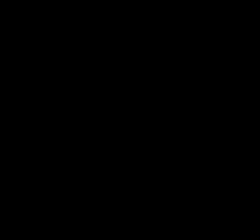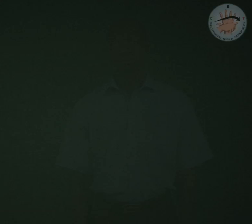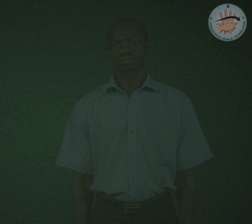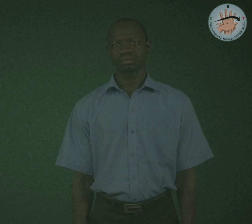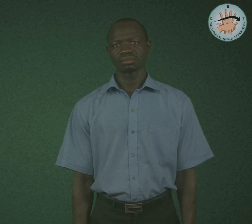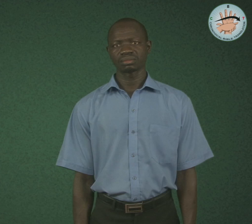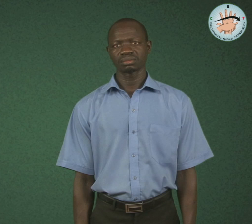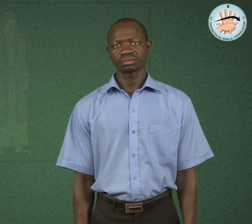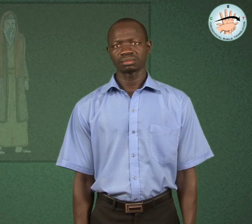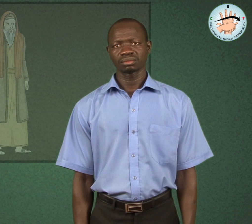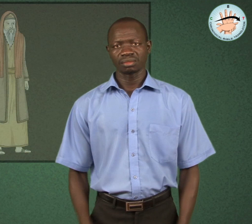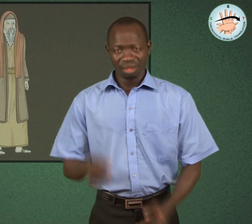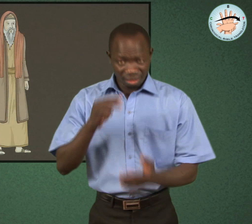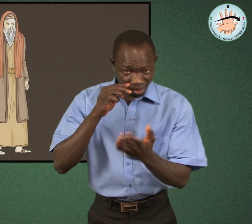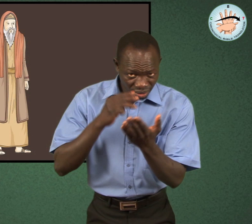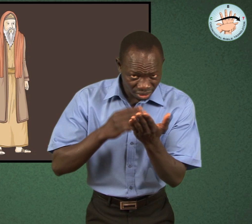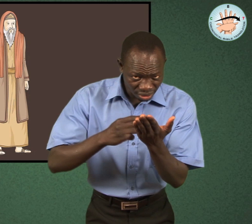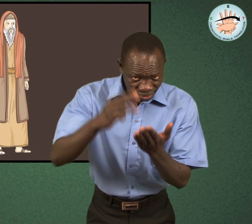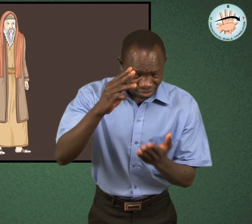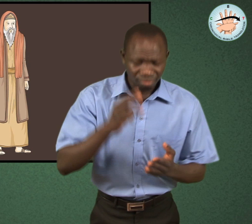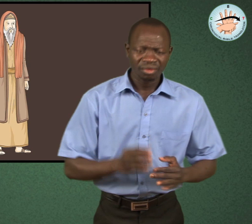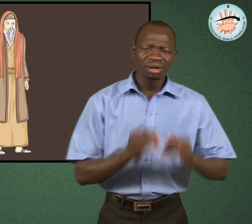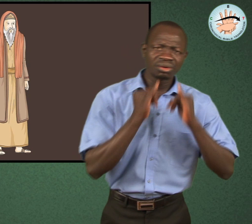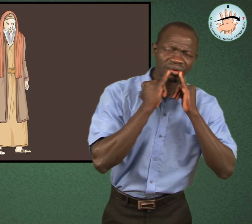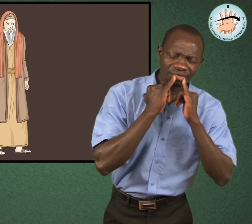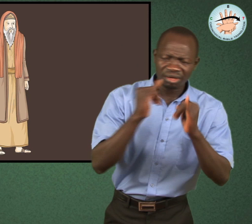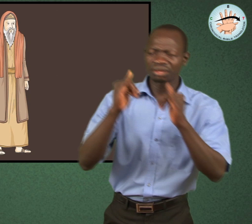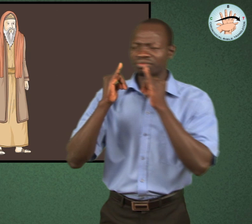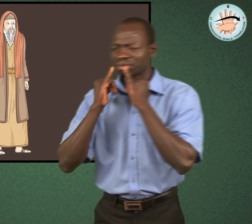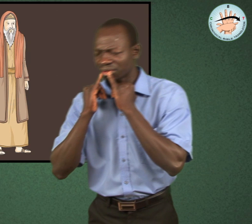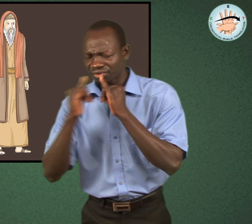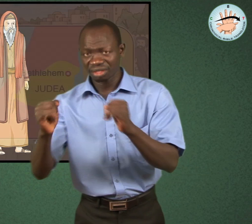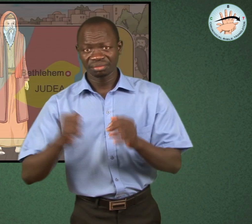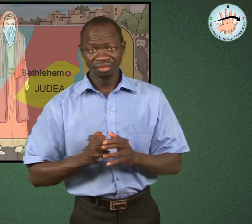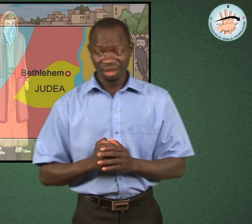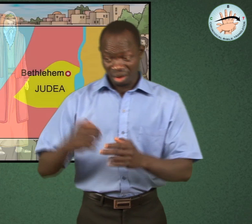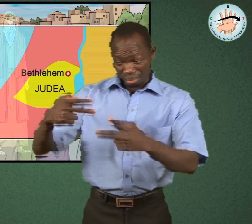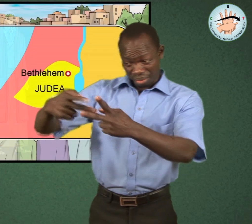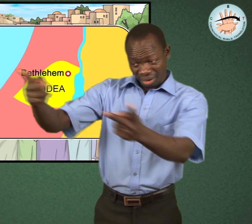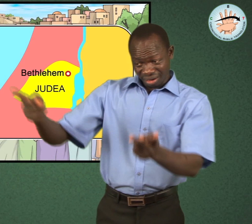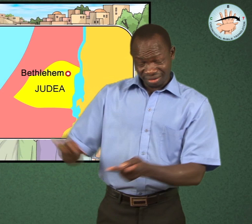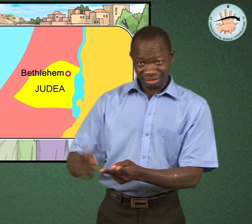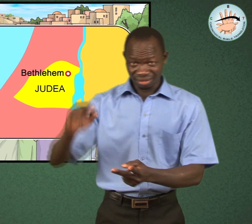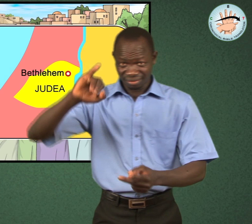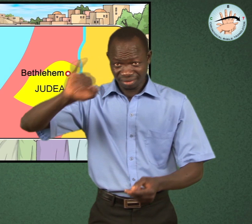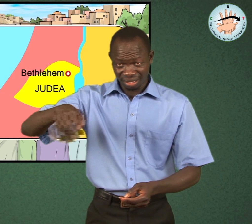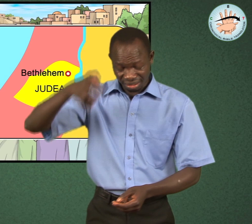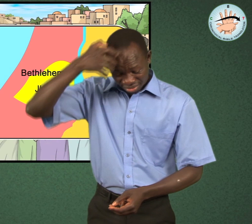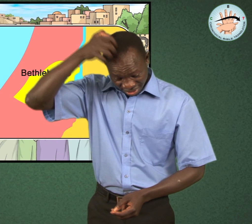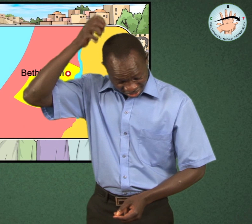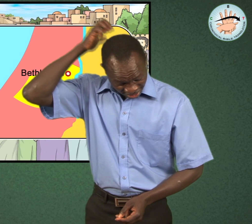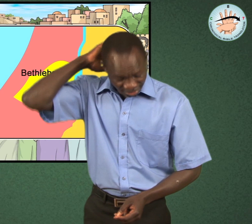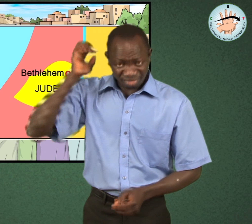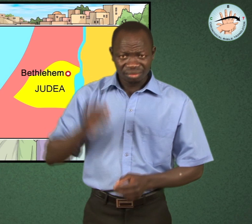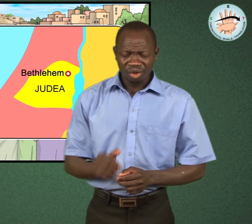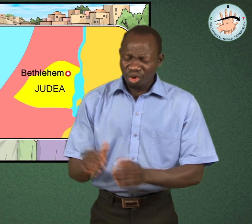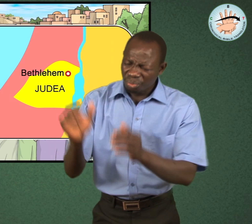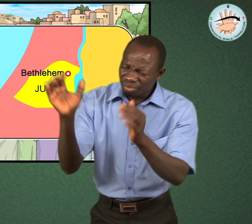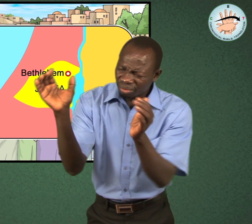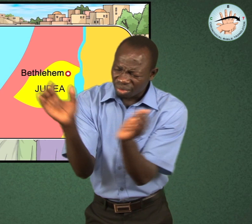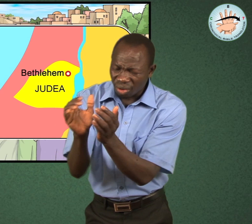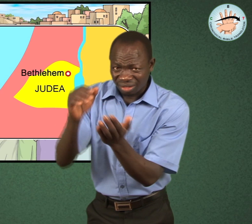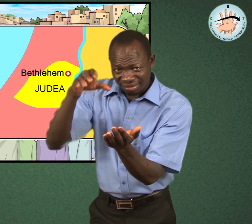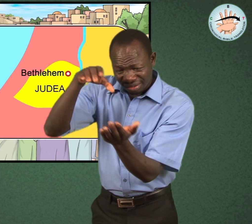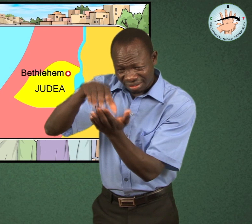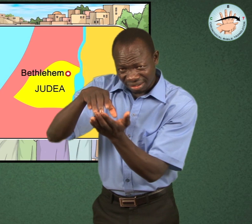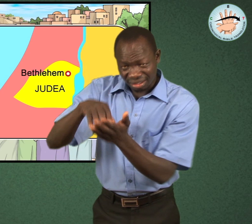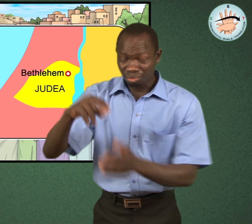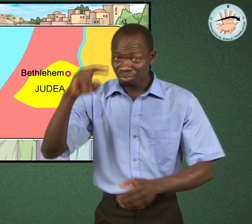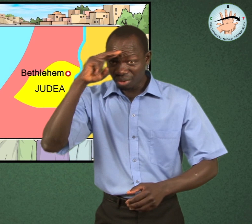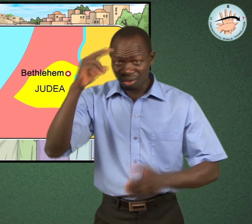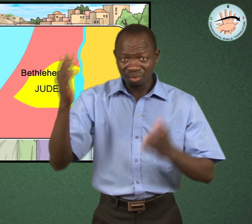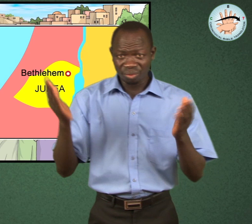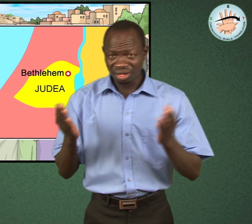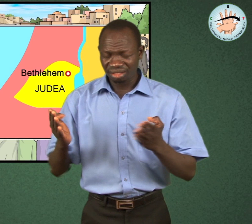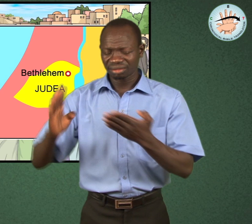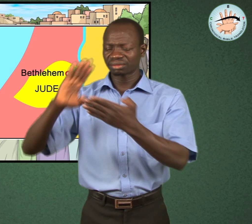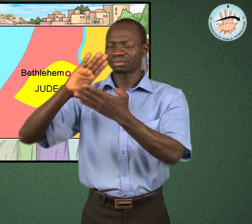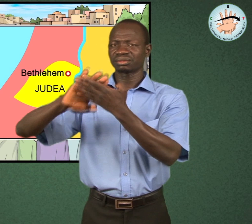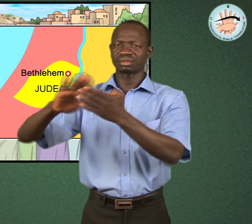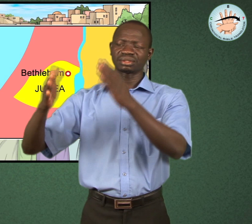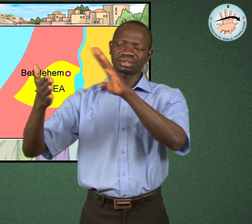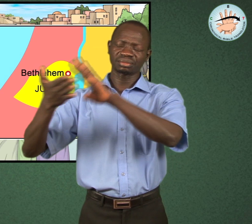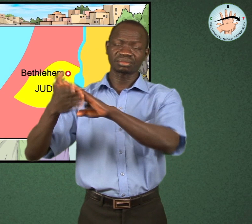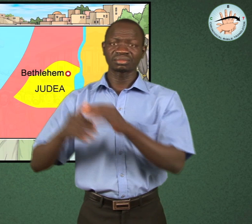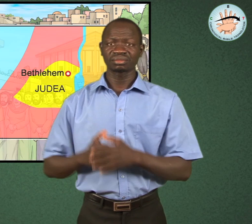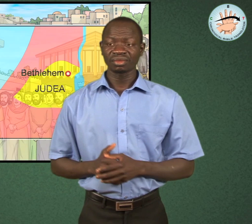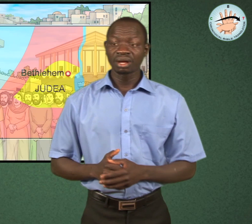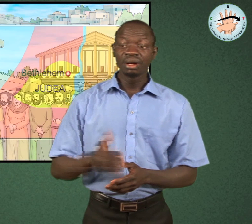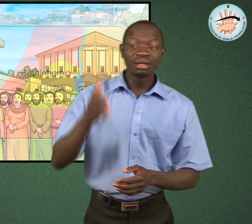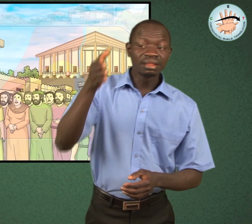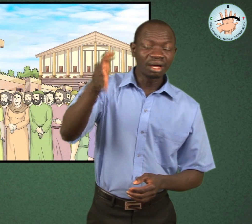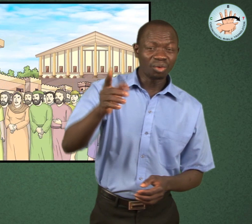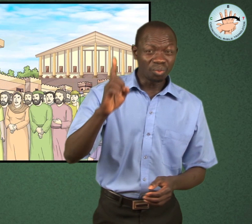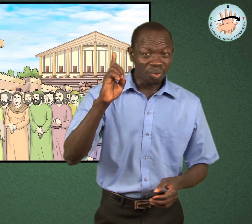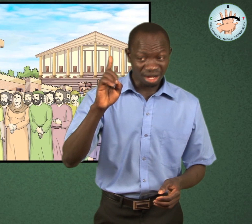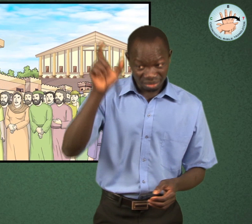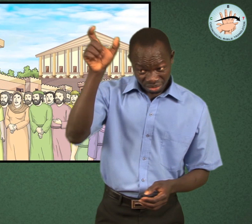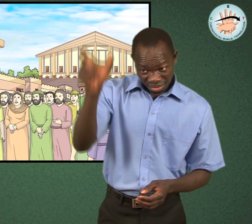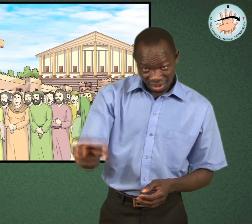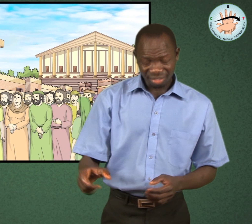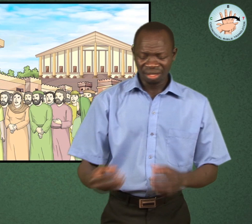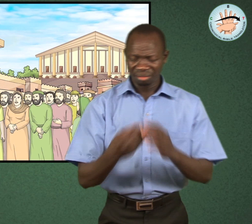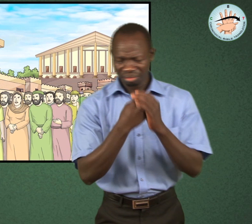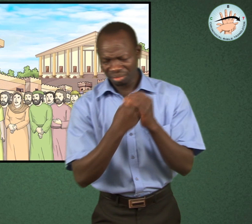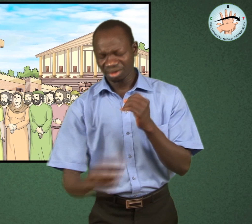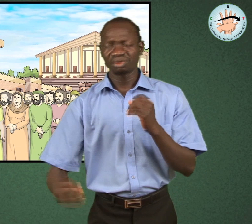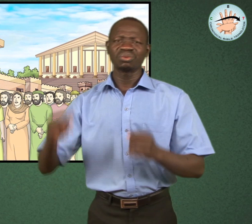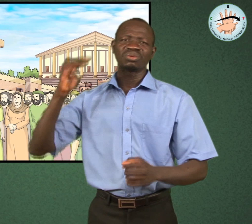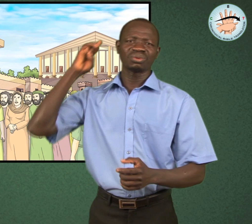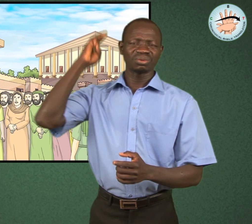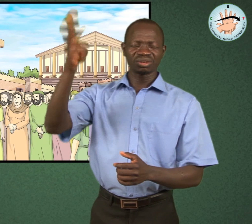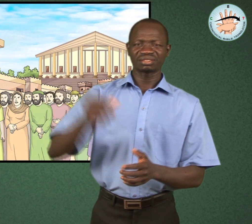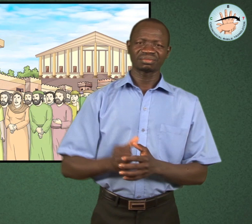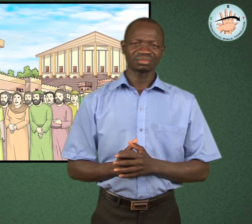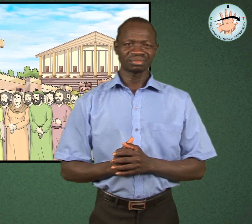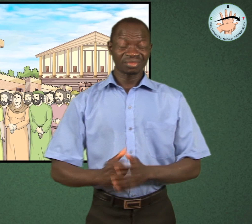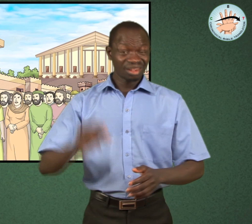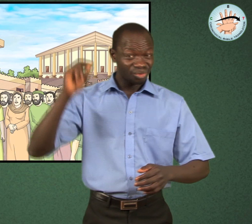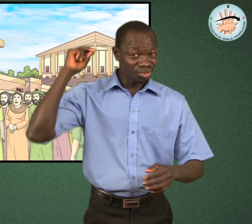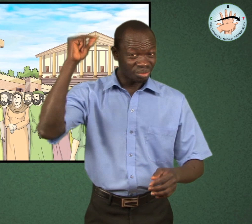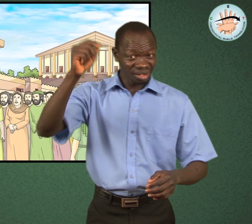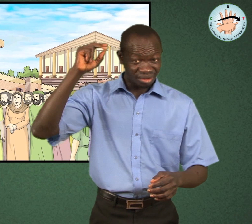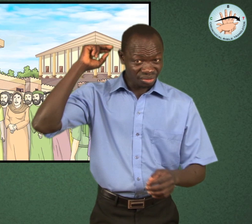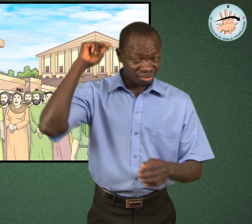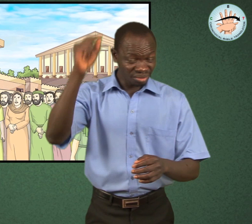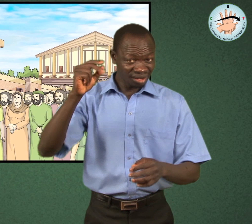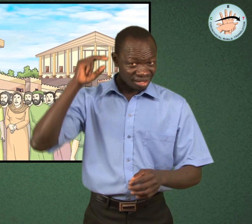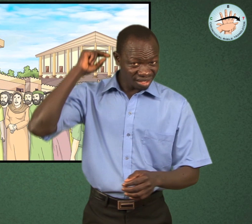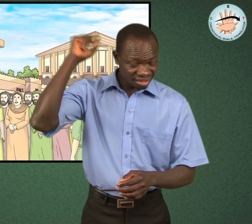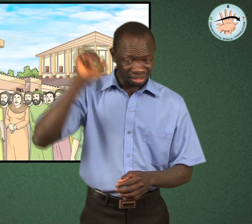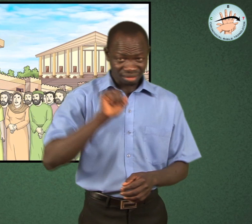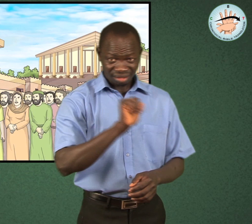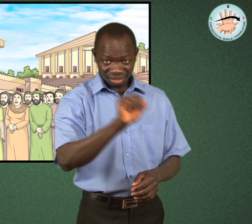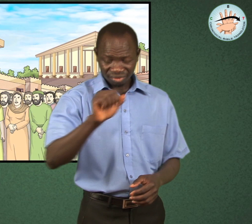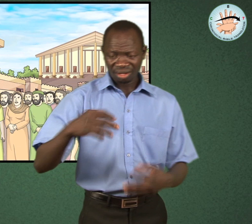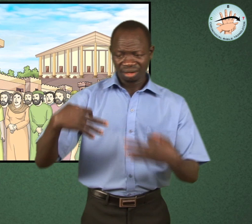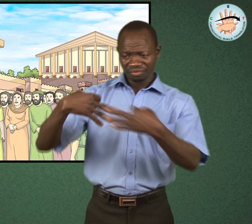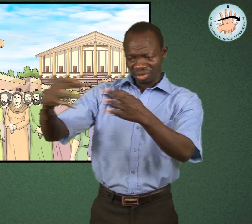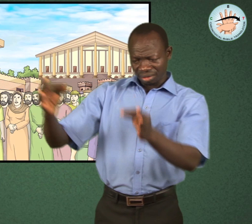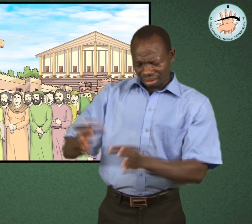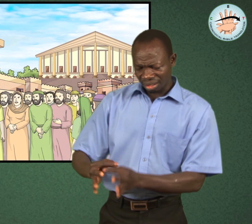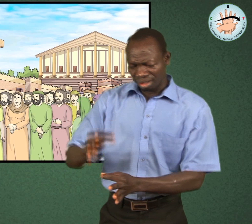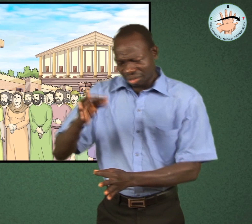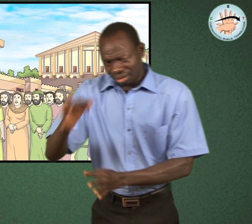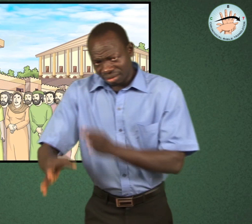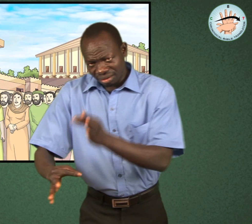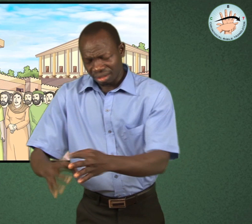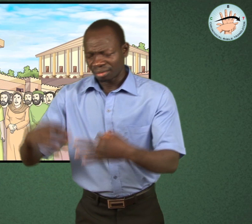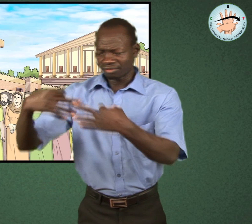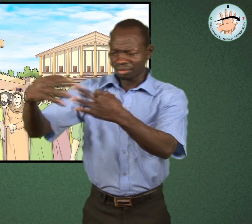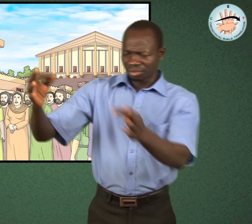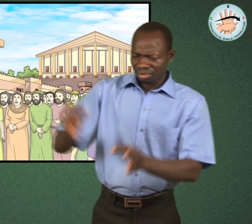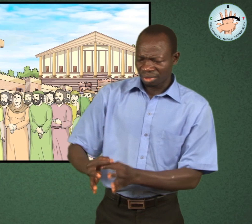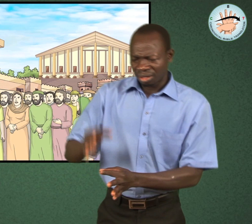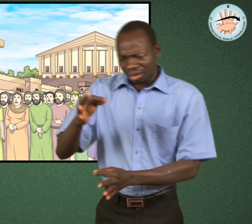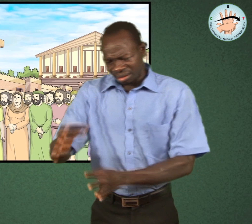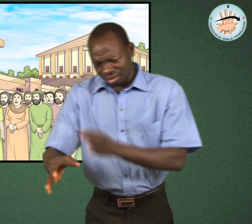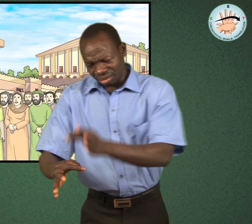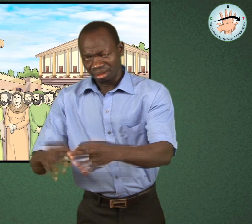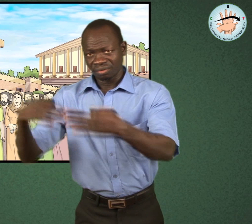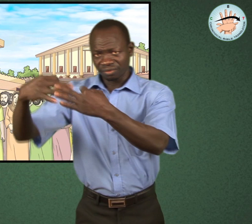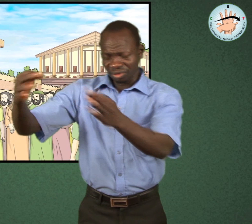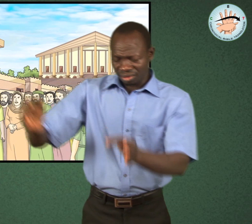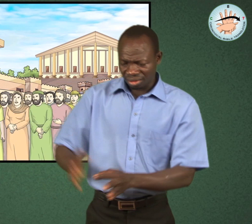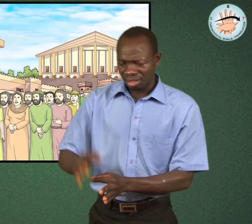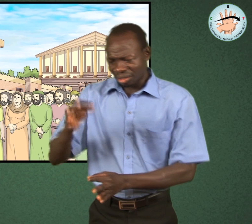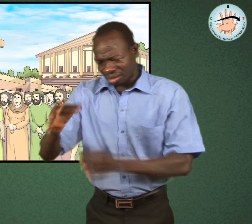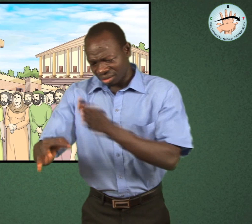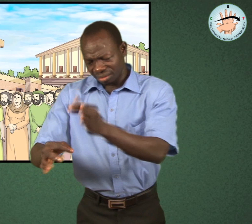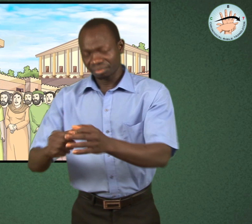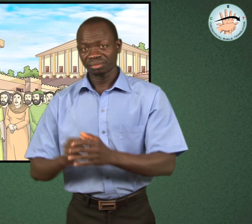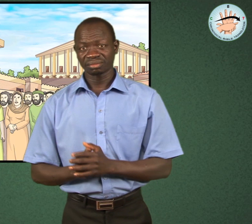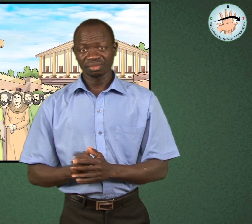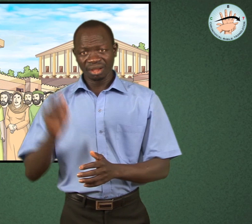Therefore the Lord Himself will give you a sign: Behold, the virgin will be with child and will give birth to a son, and will call Him Immanuel.